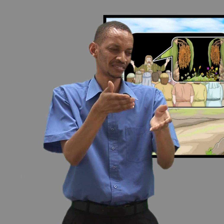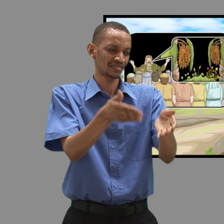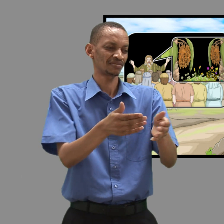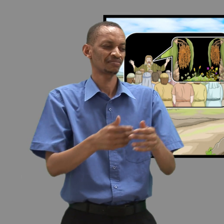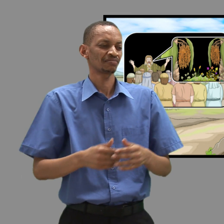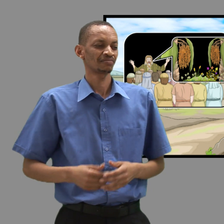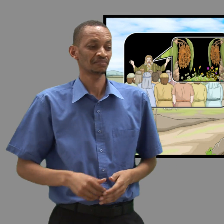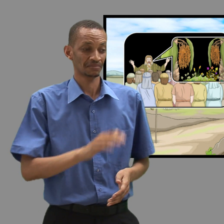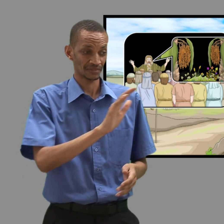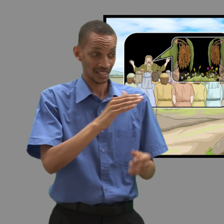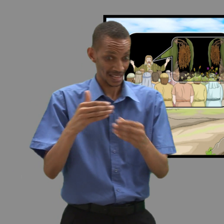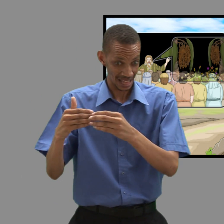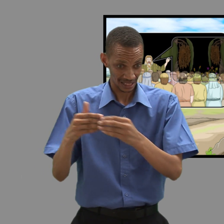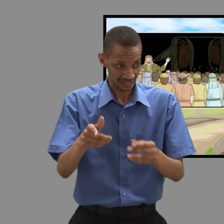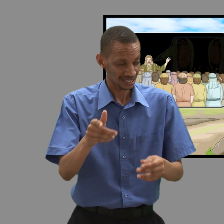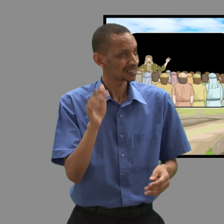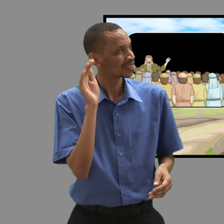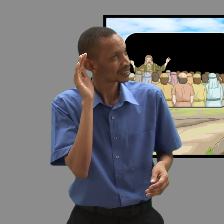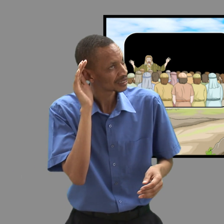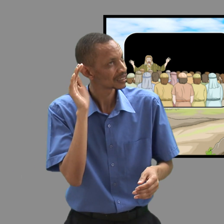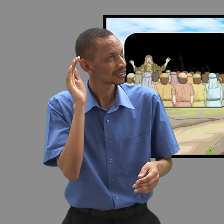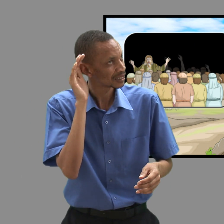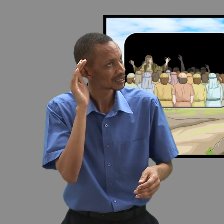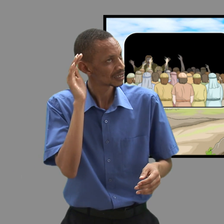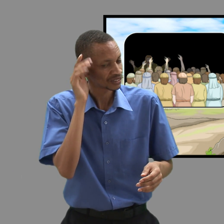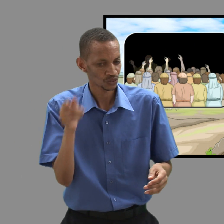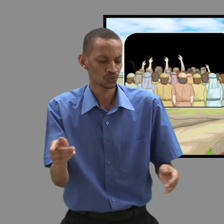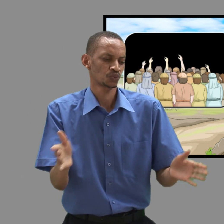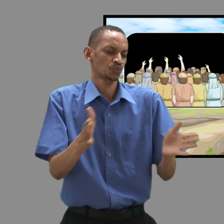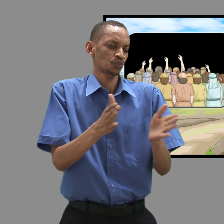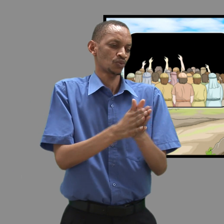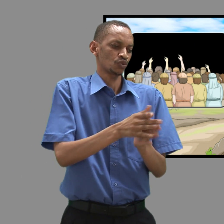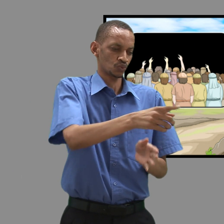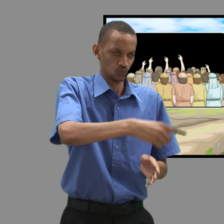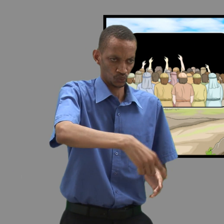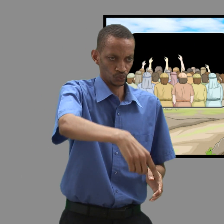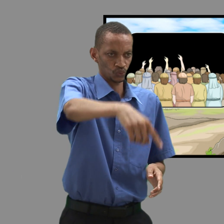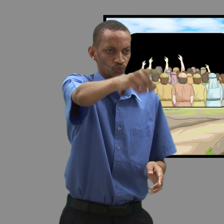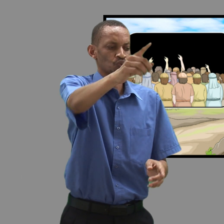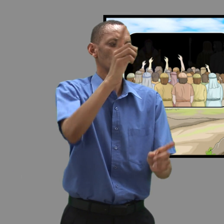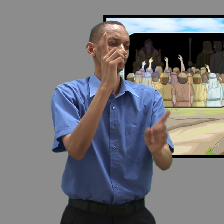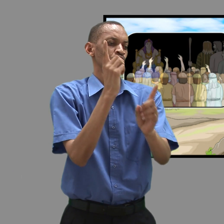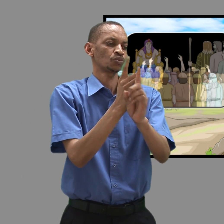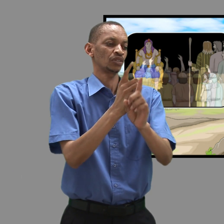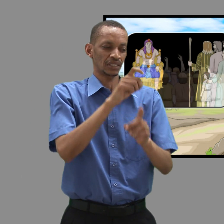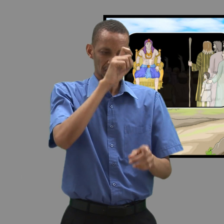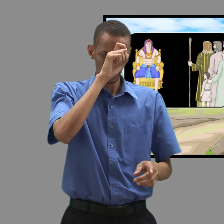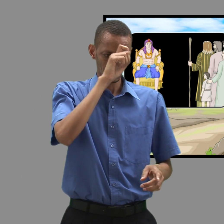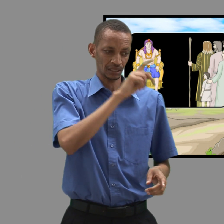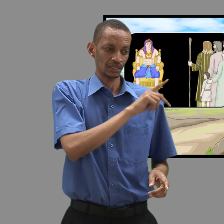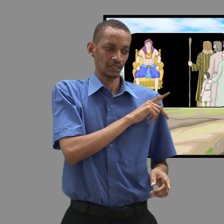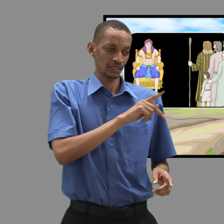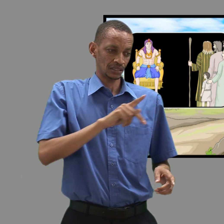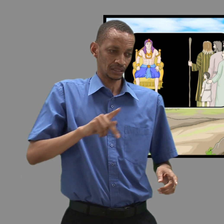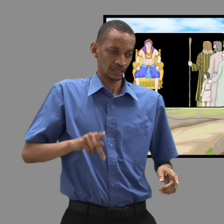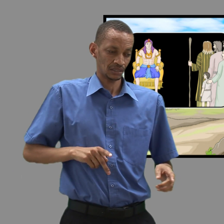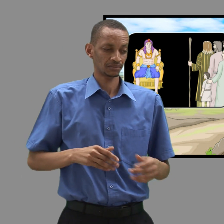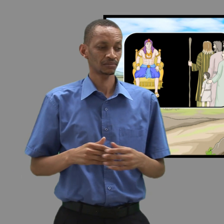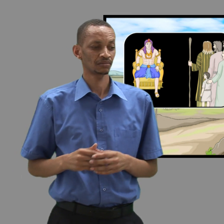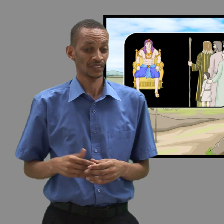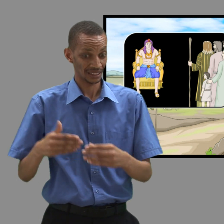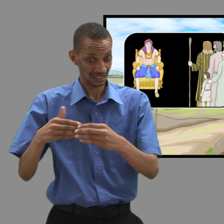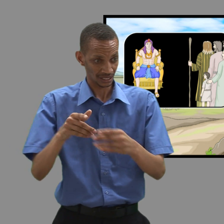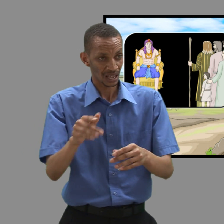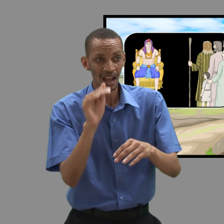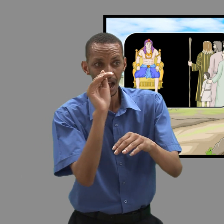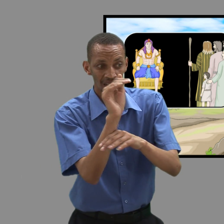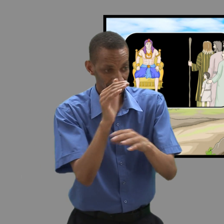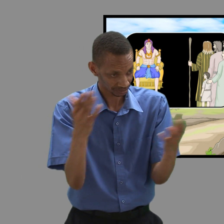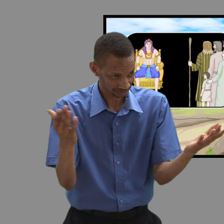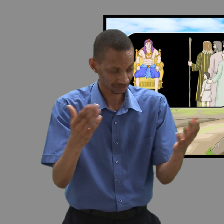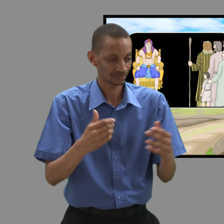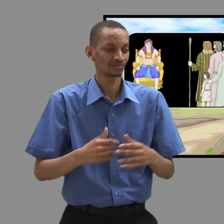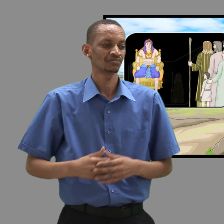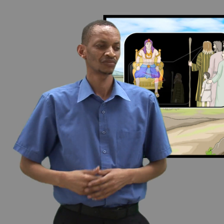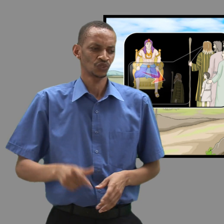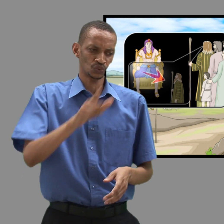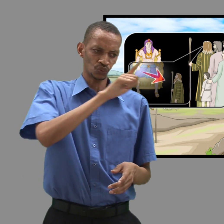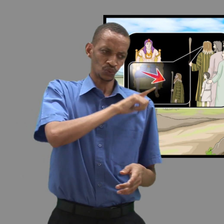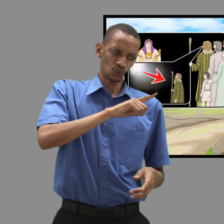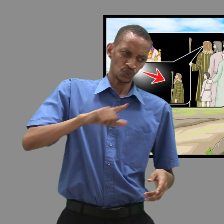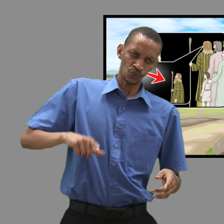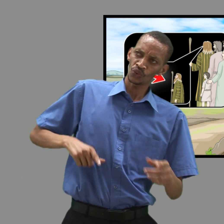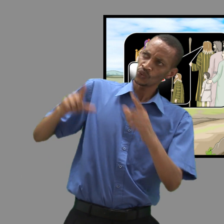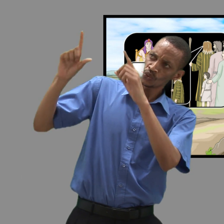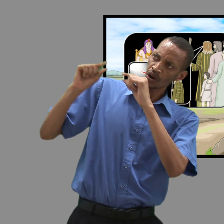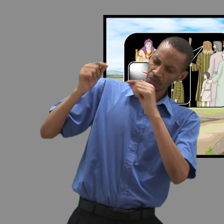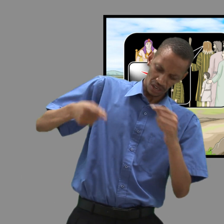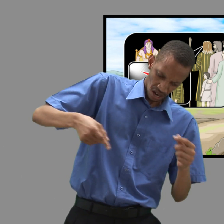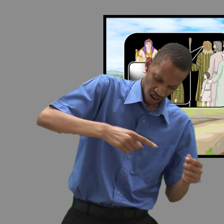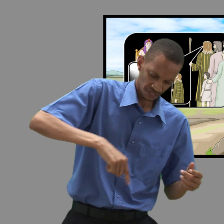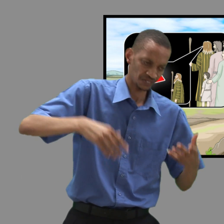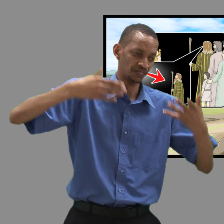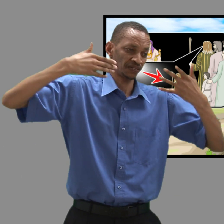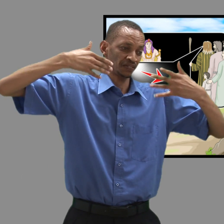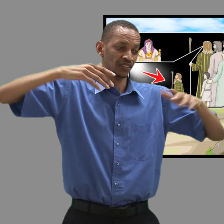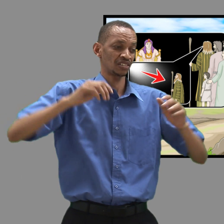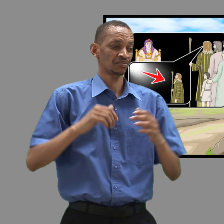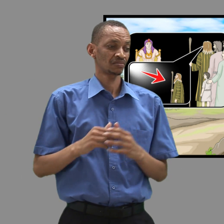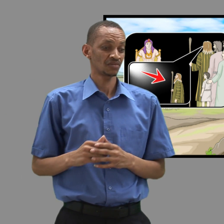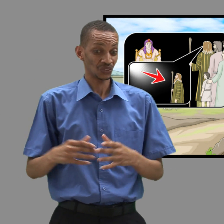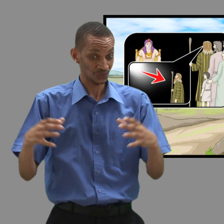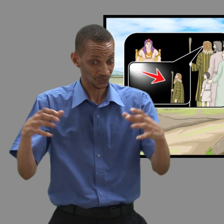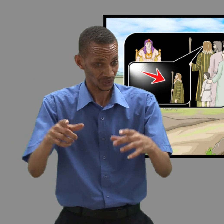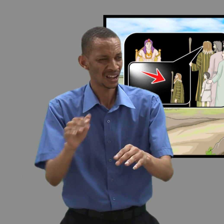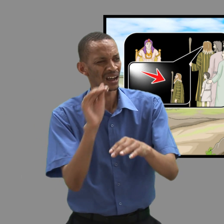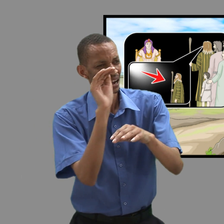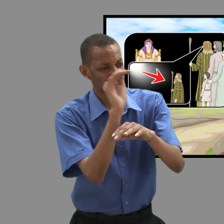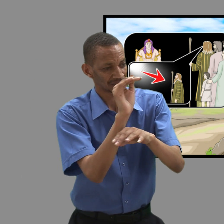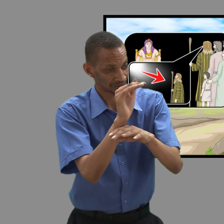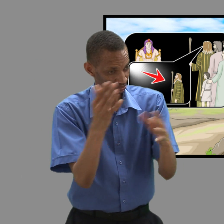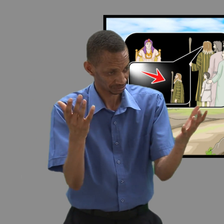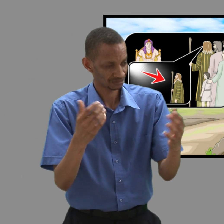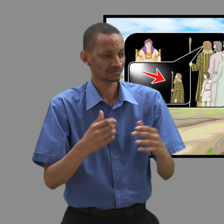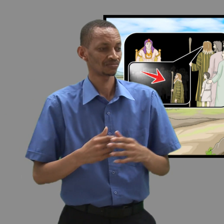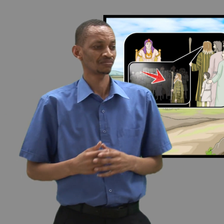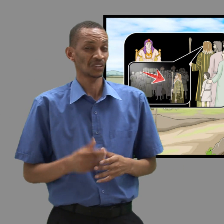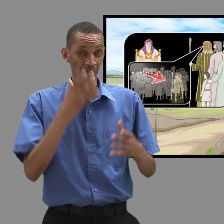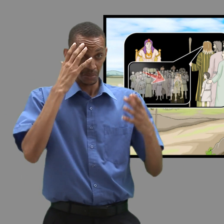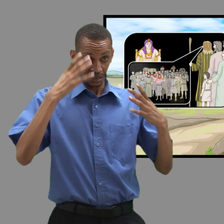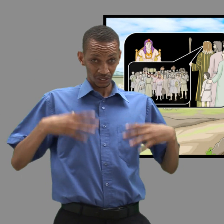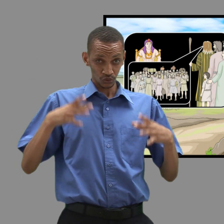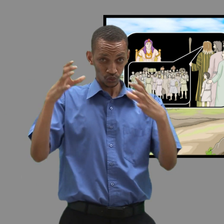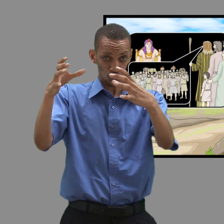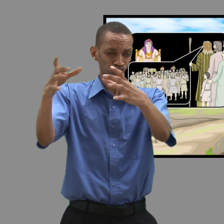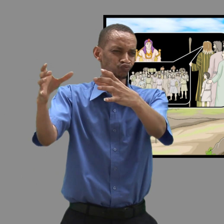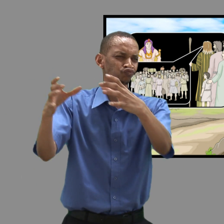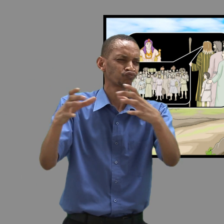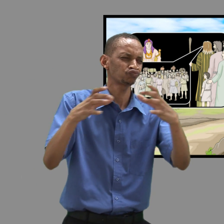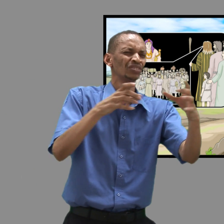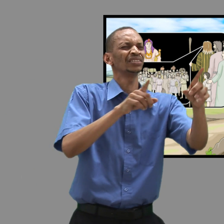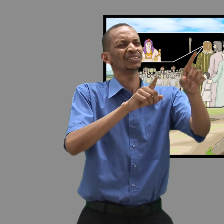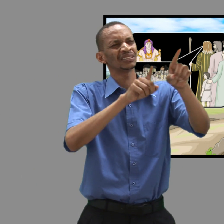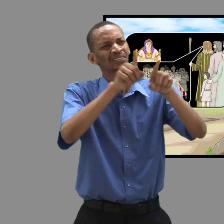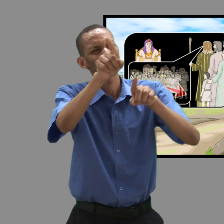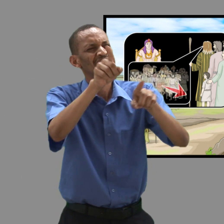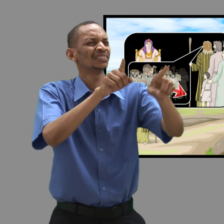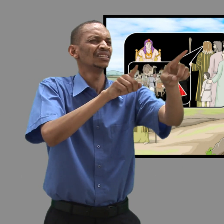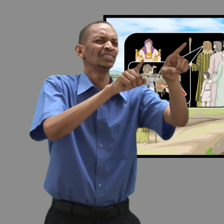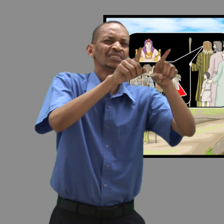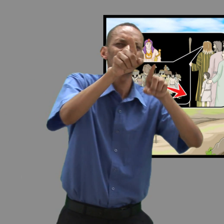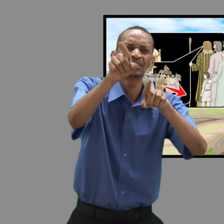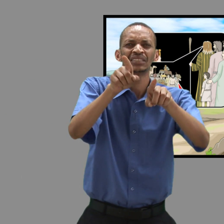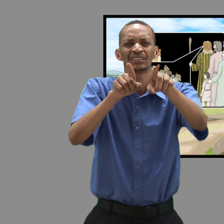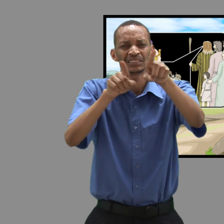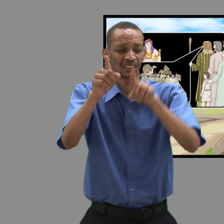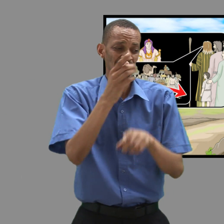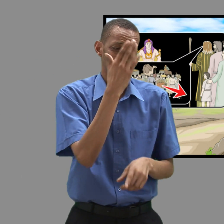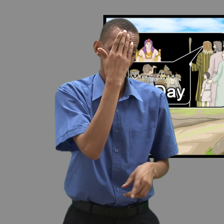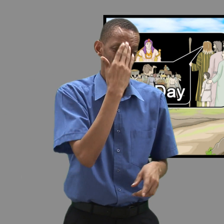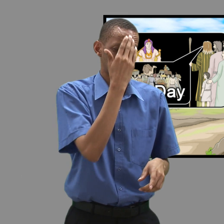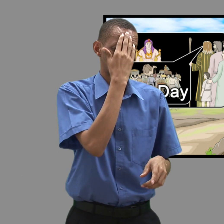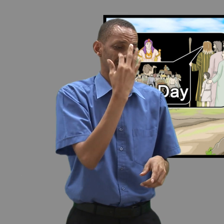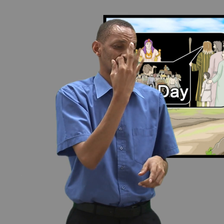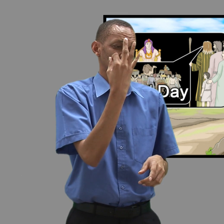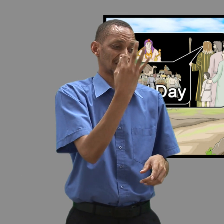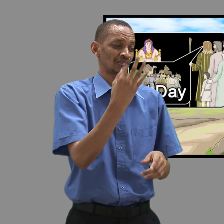The elders of Israel will listen to what you say, and you must go with them to the king of Egypt and tell him, ‘The LORD, the God of the Hebrews, has met with us.